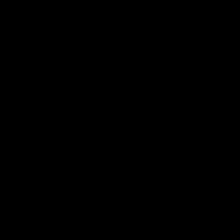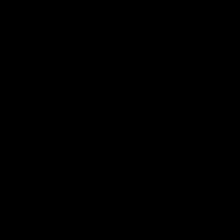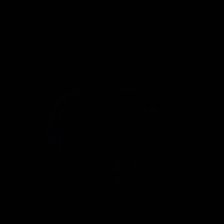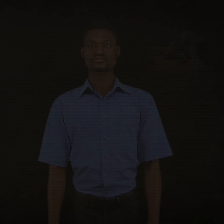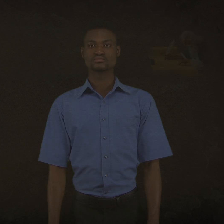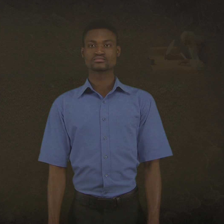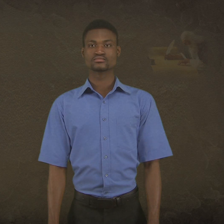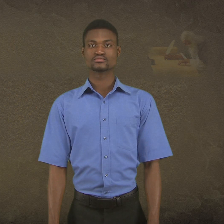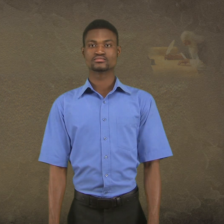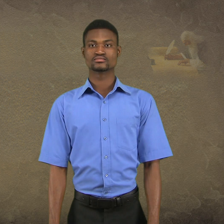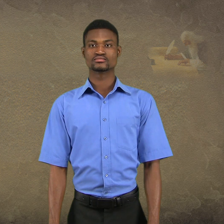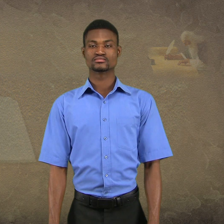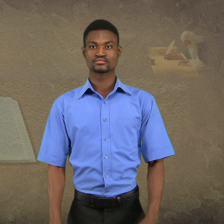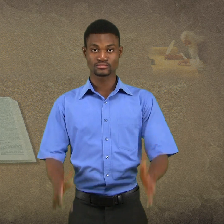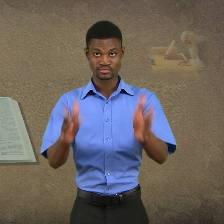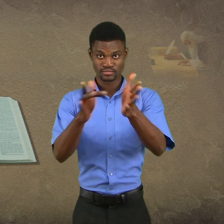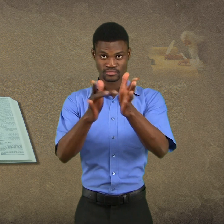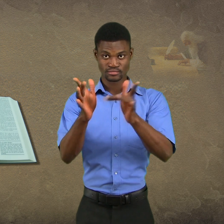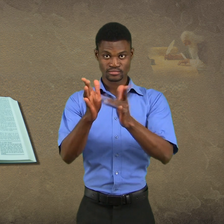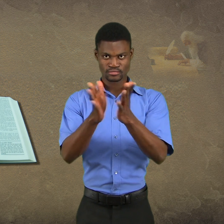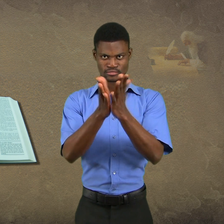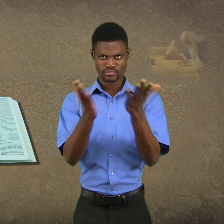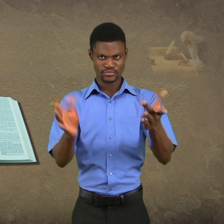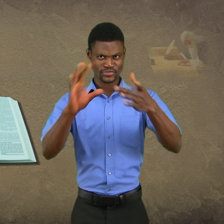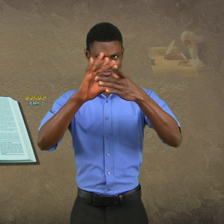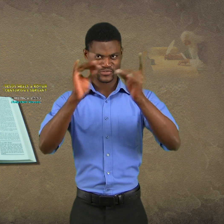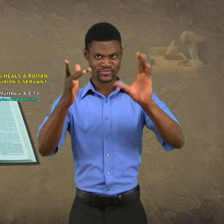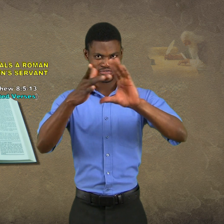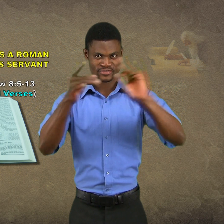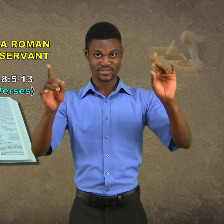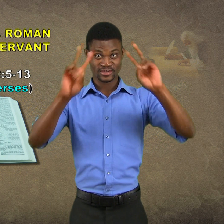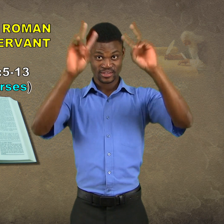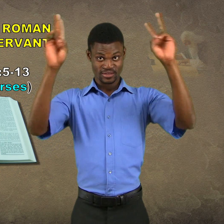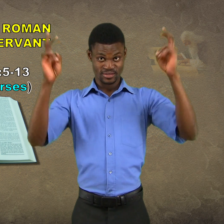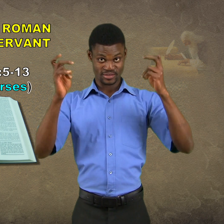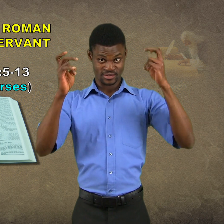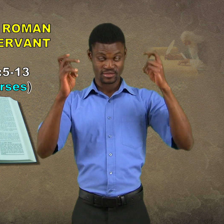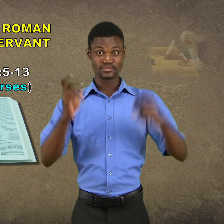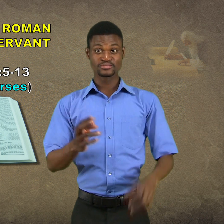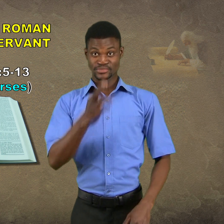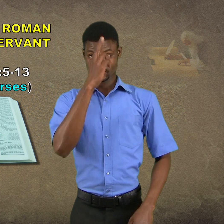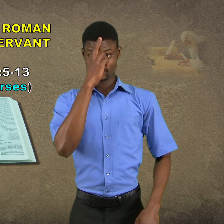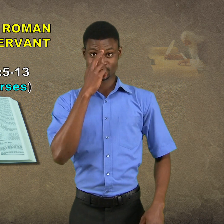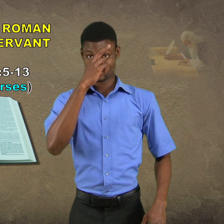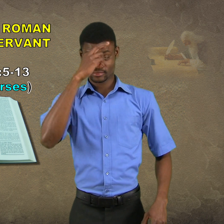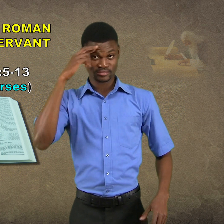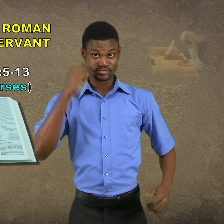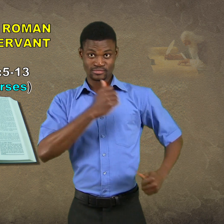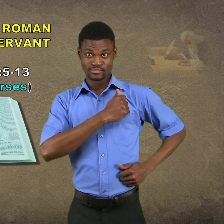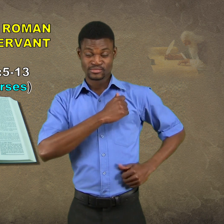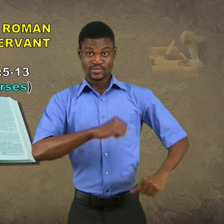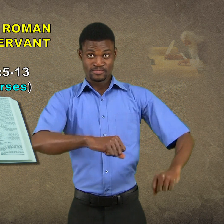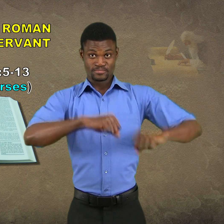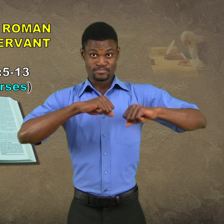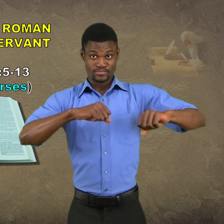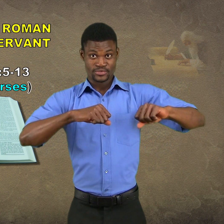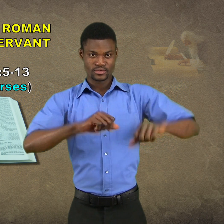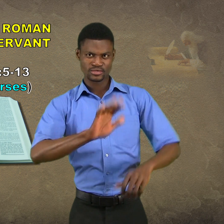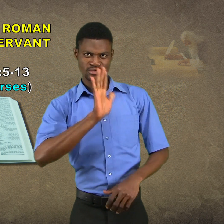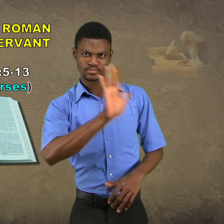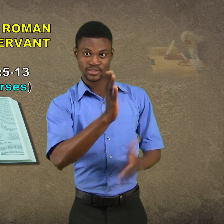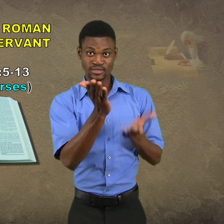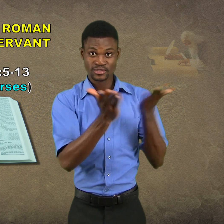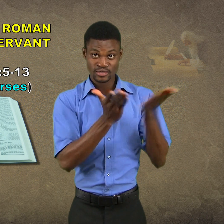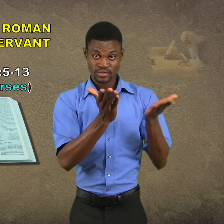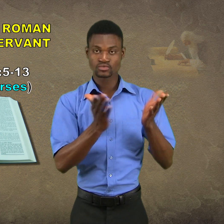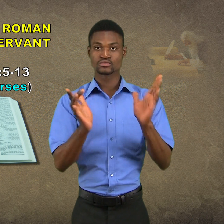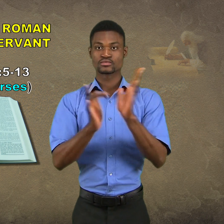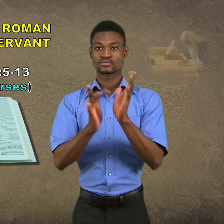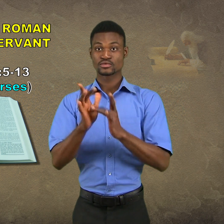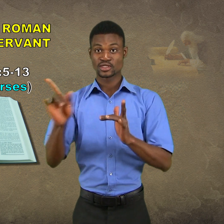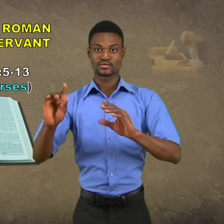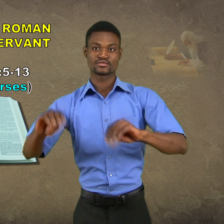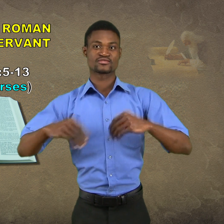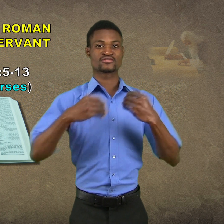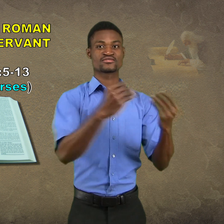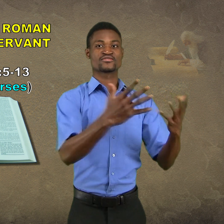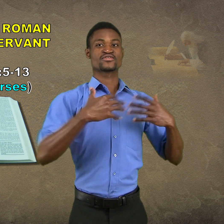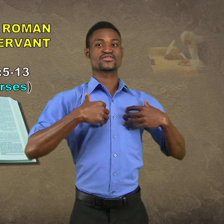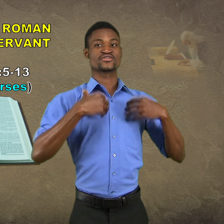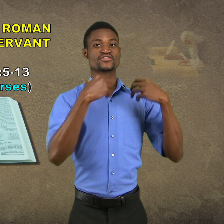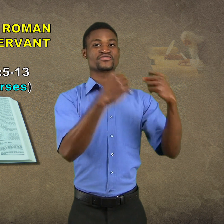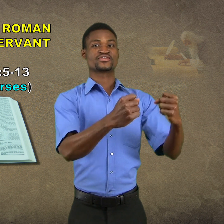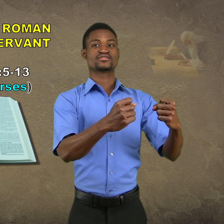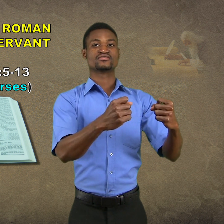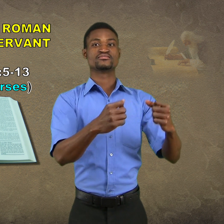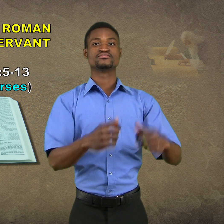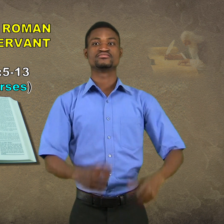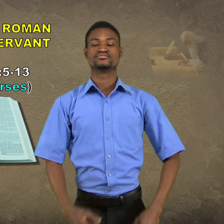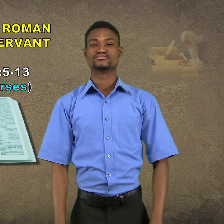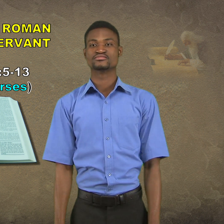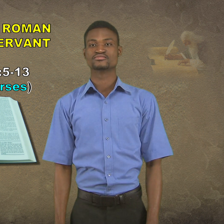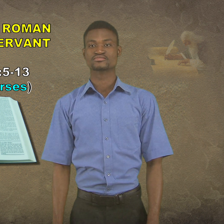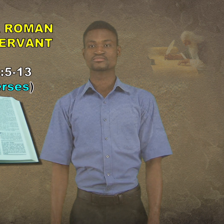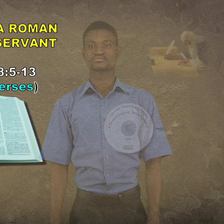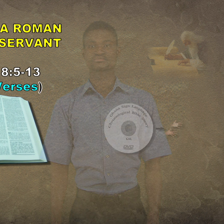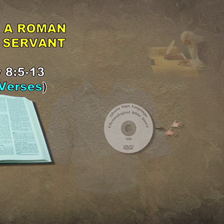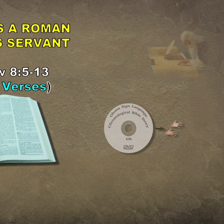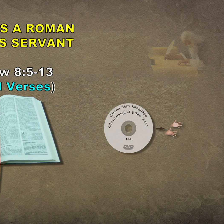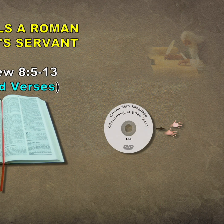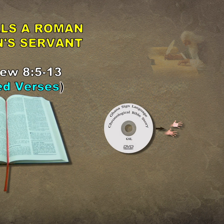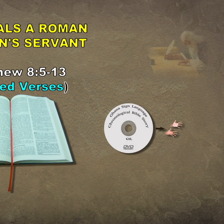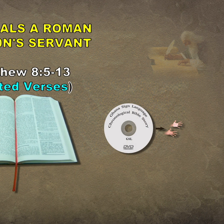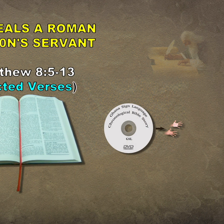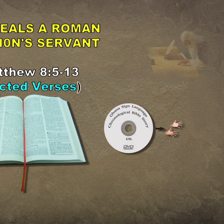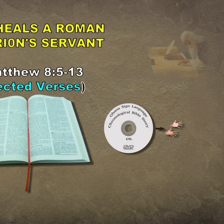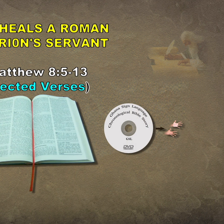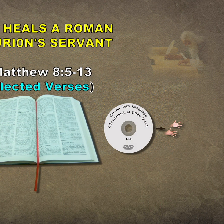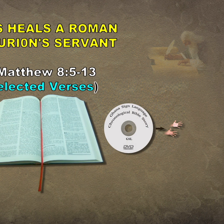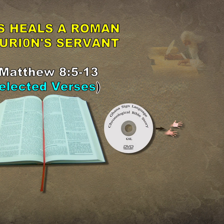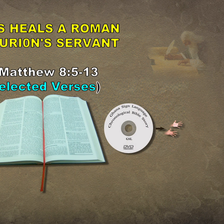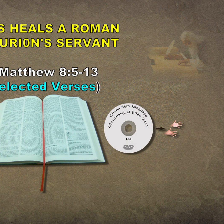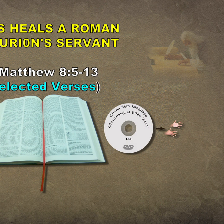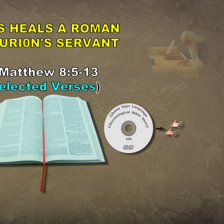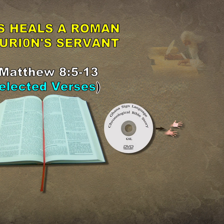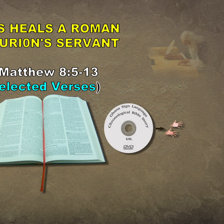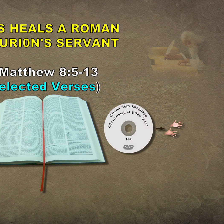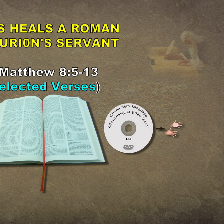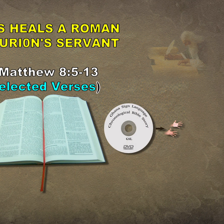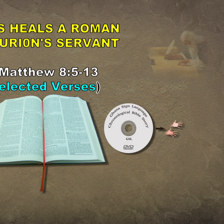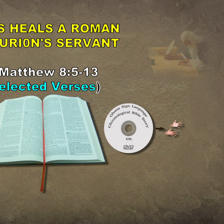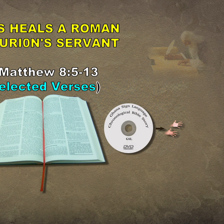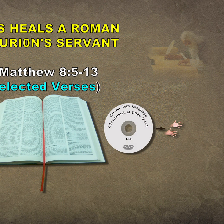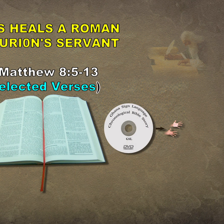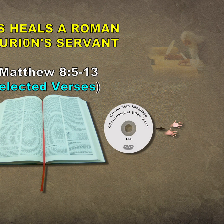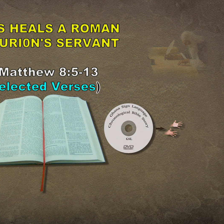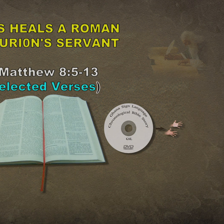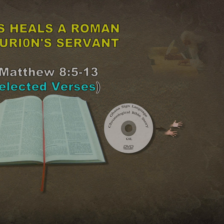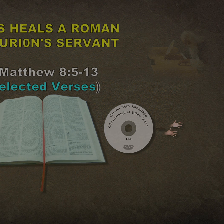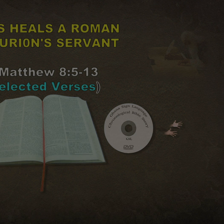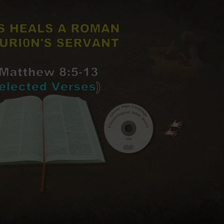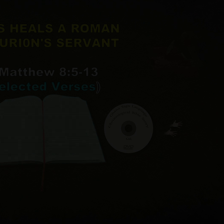Jesus heals a Roman centurion's servant